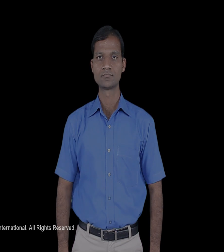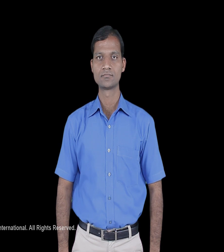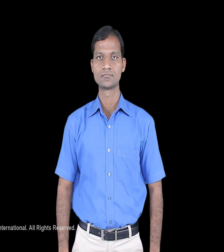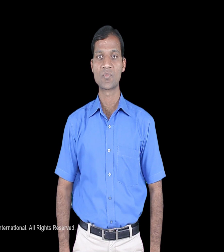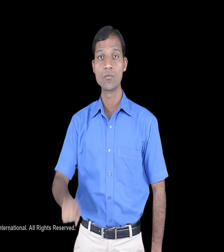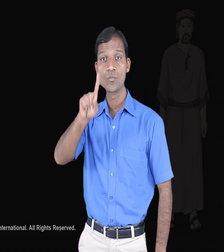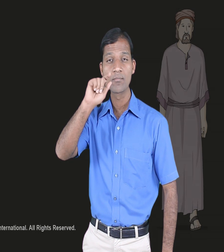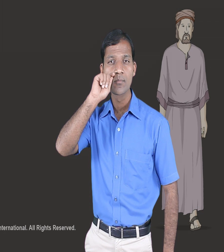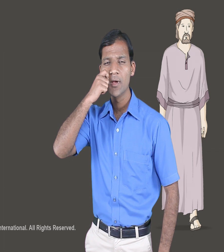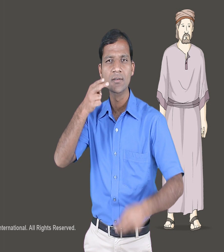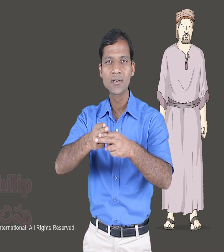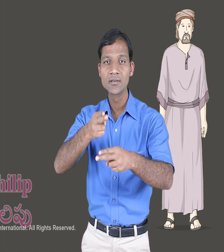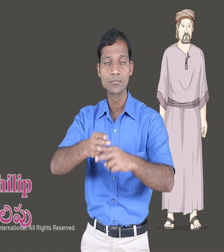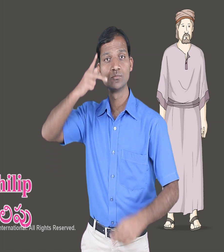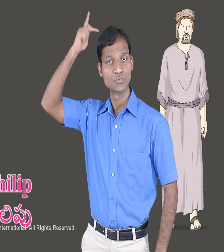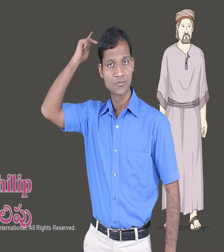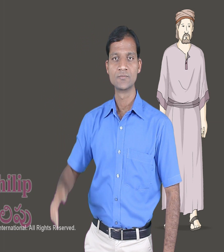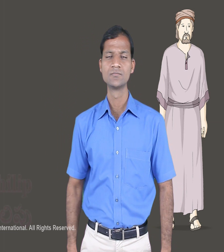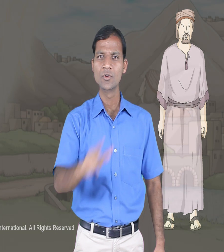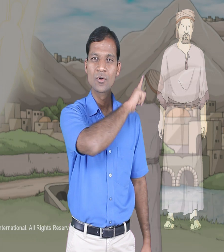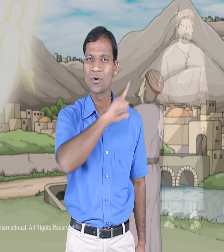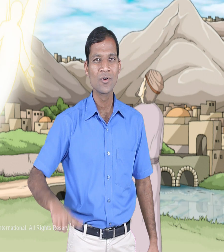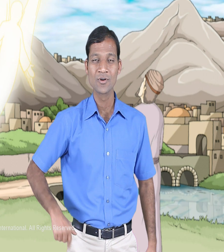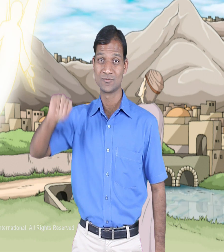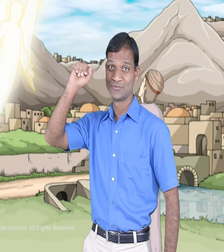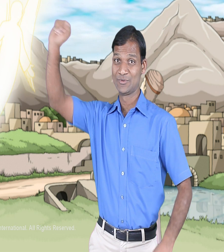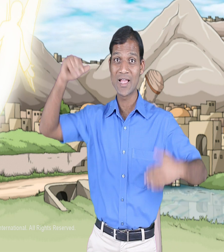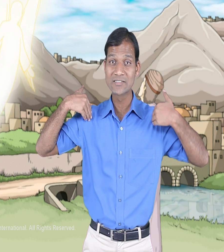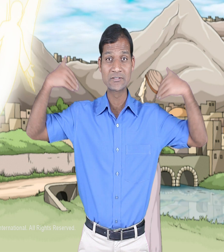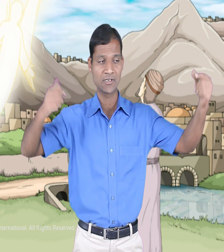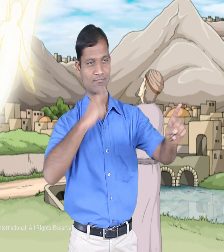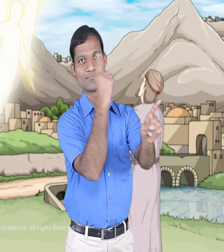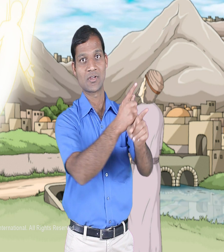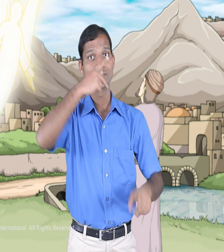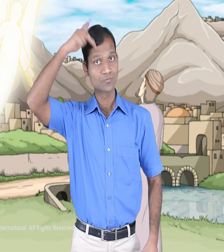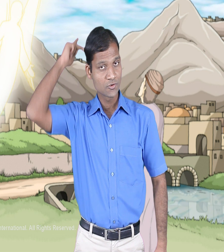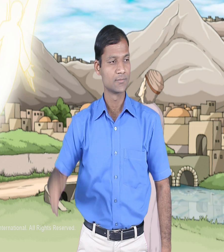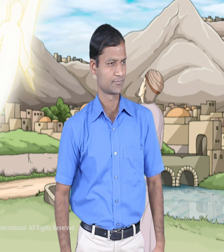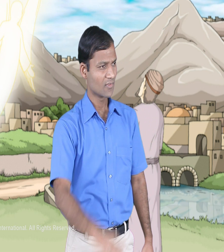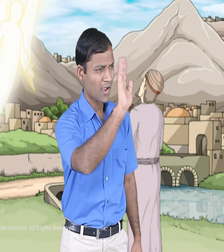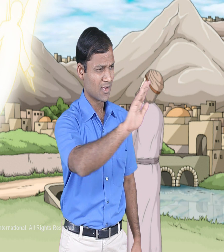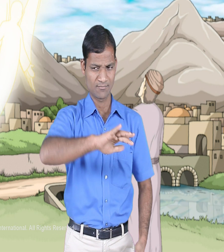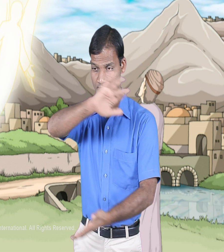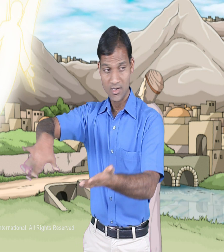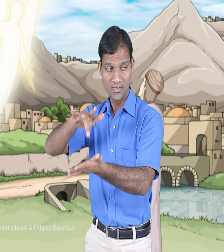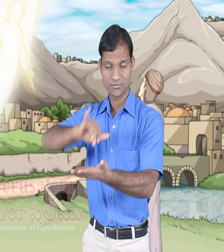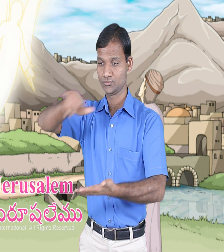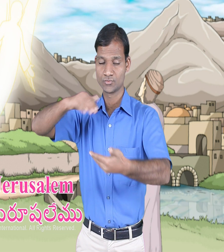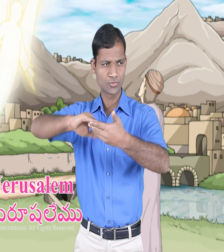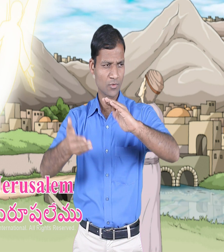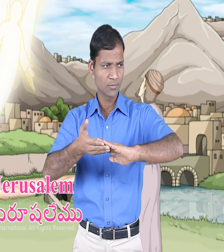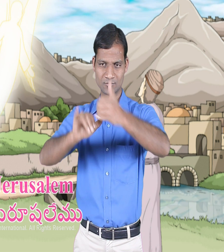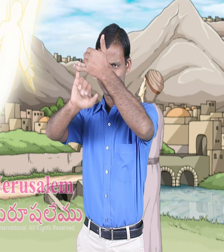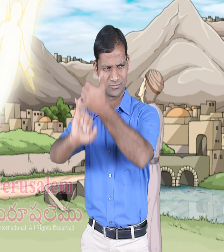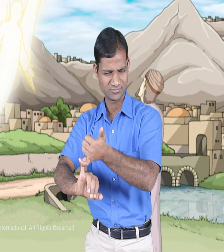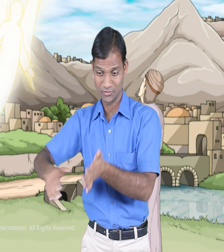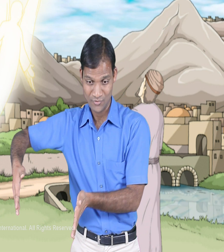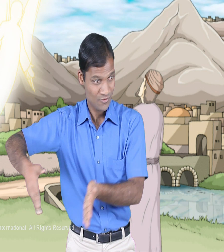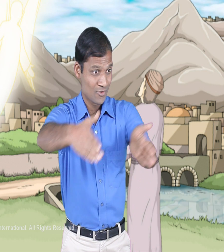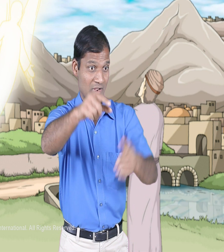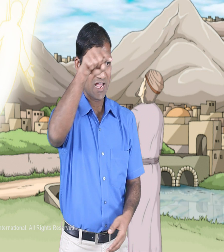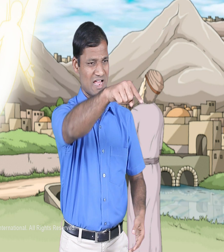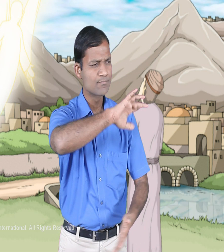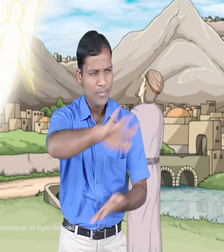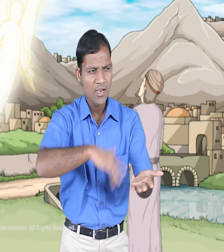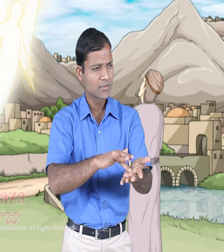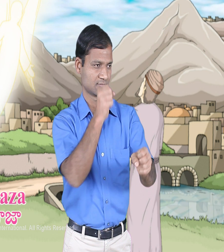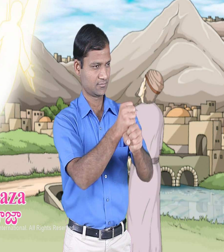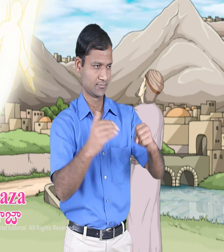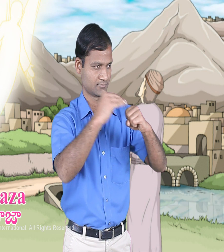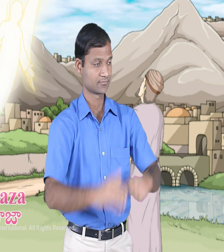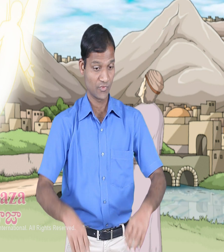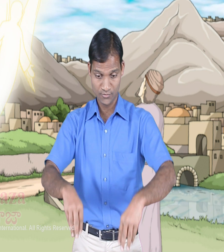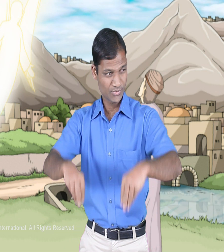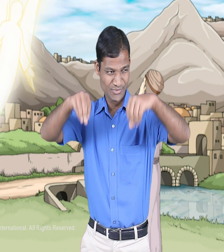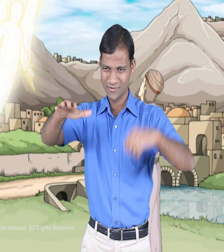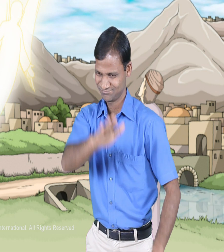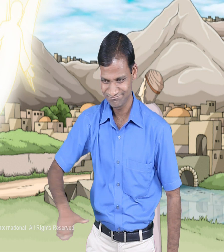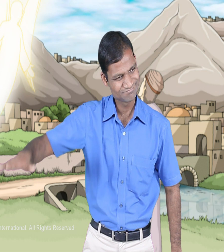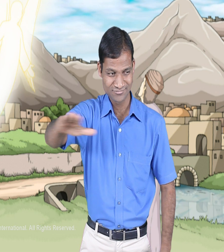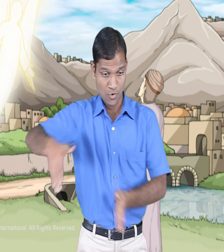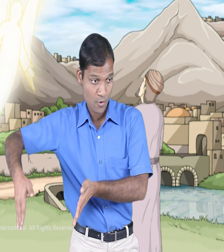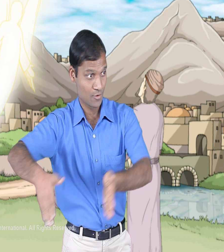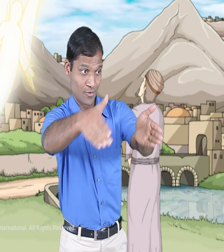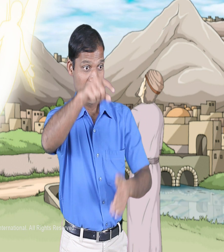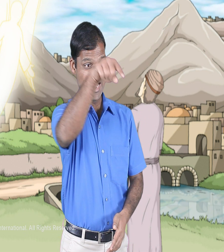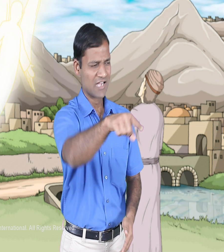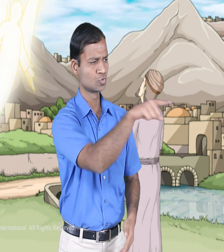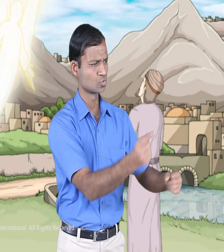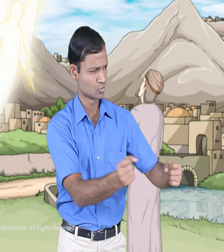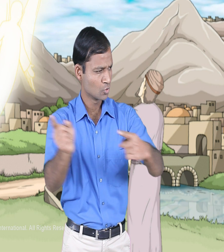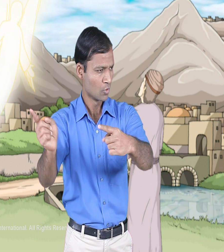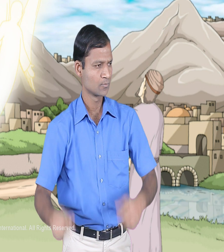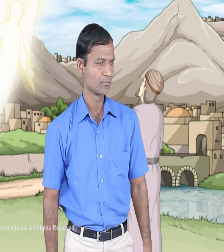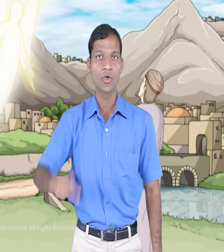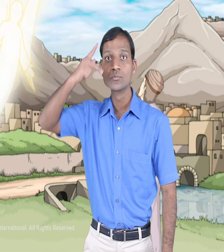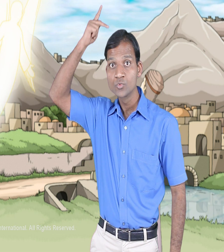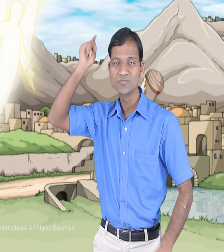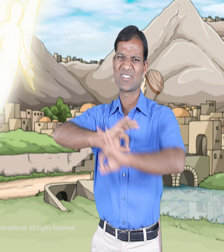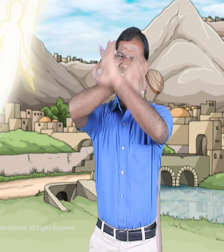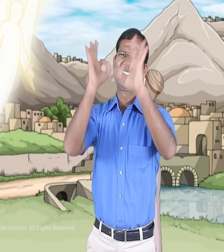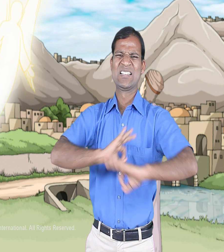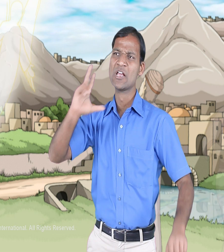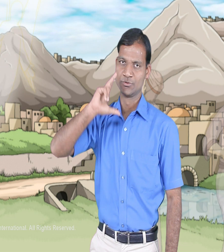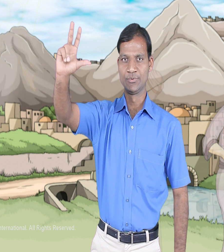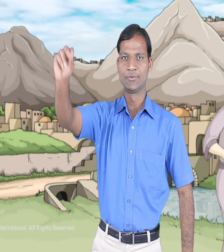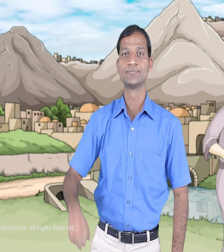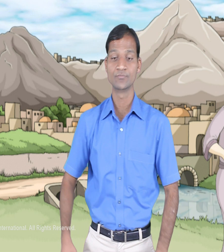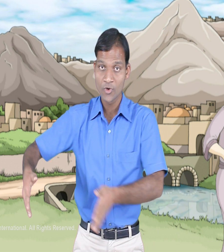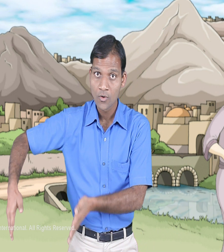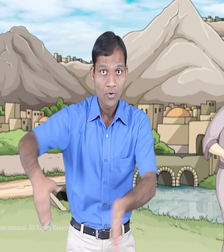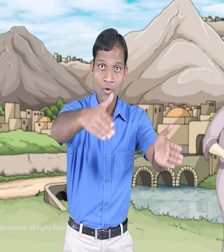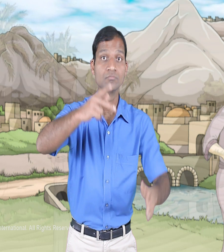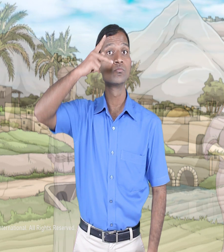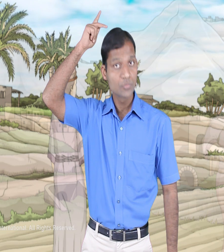Now an angel of the Lord said to Philip, “Get up and go south to the desert road that goes down from Jerusalem to Gaza.”